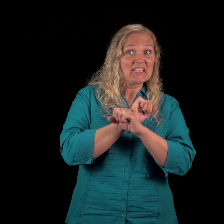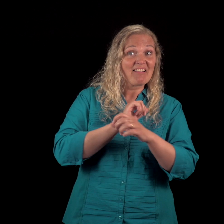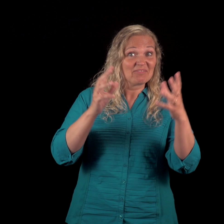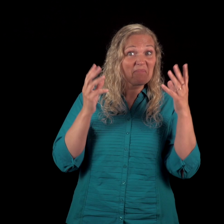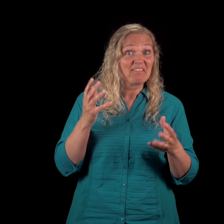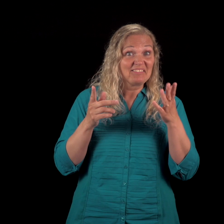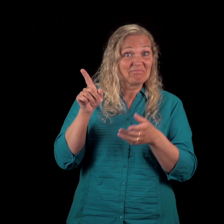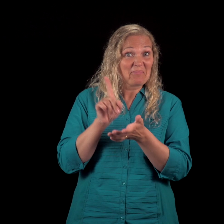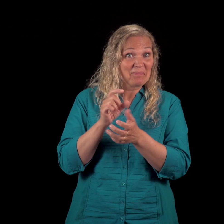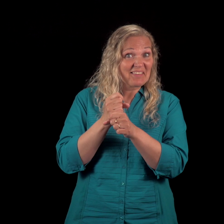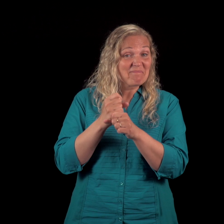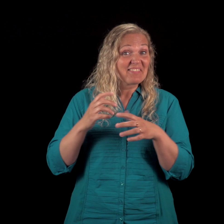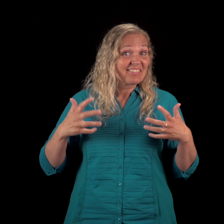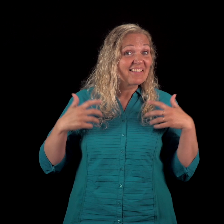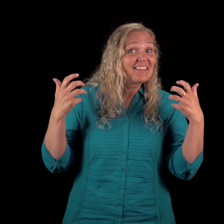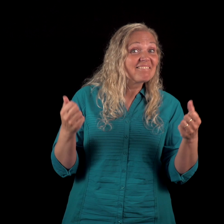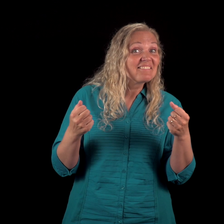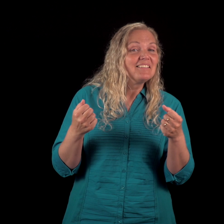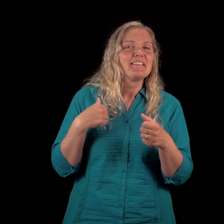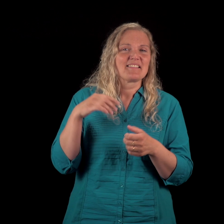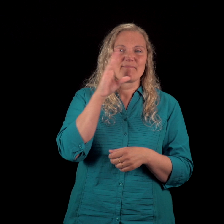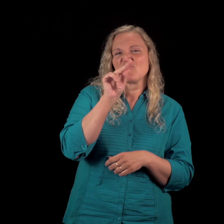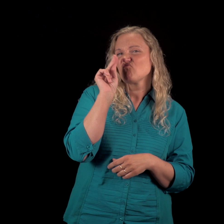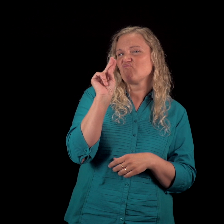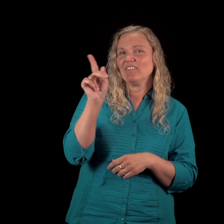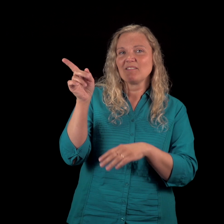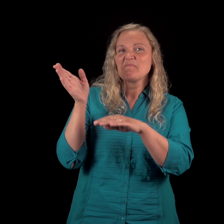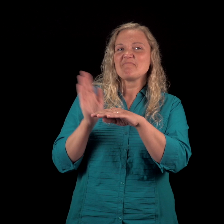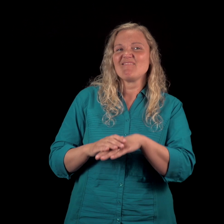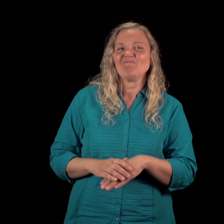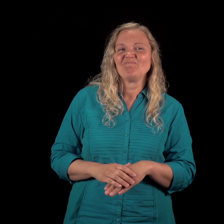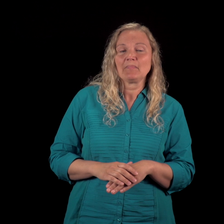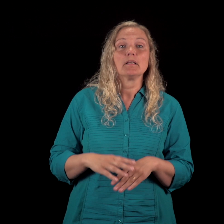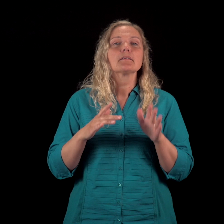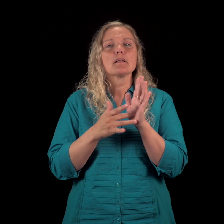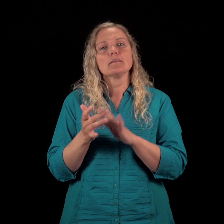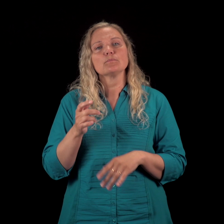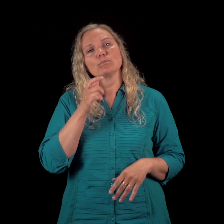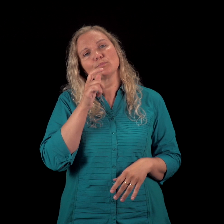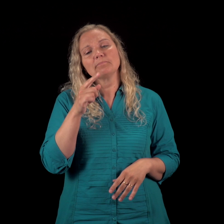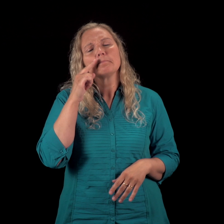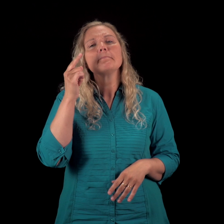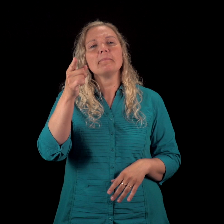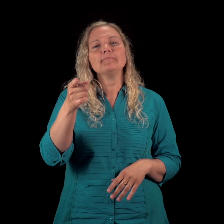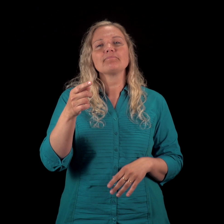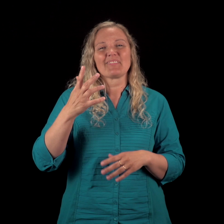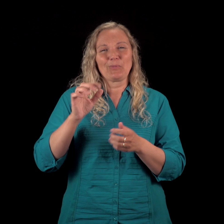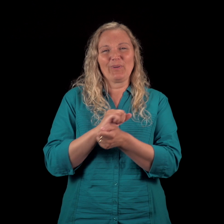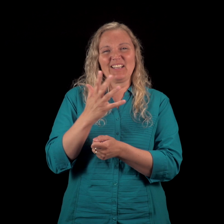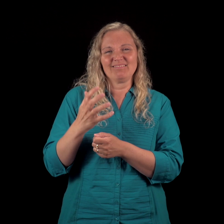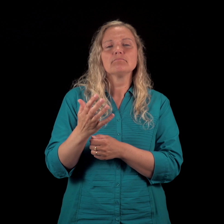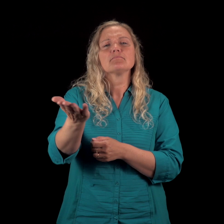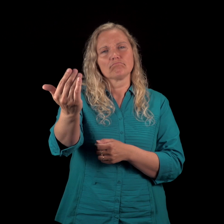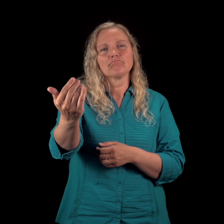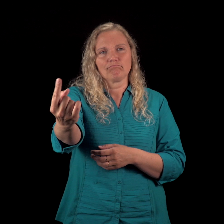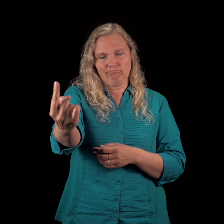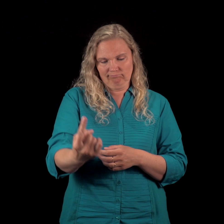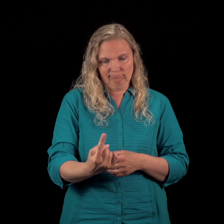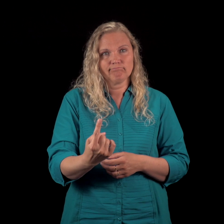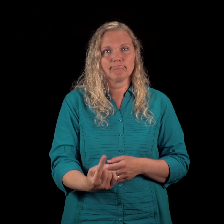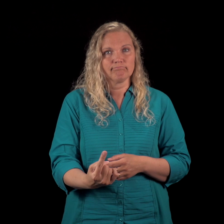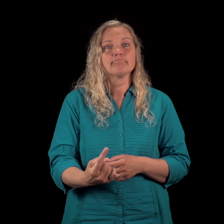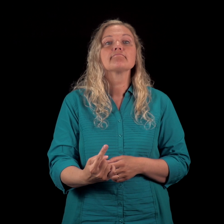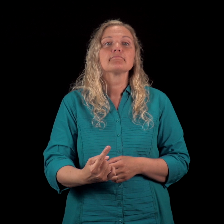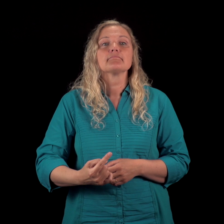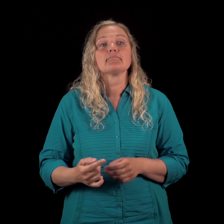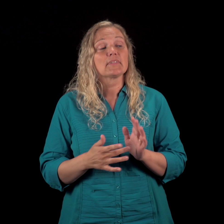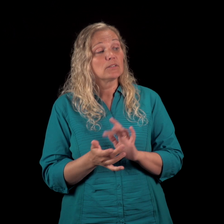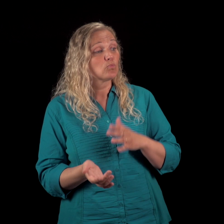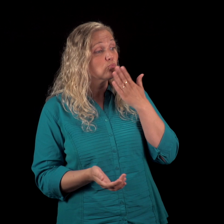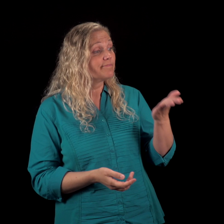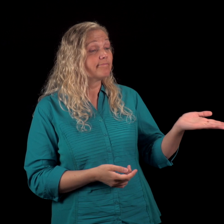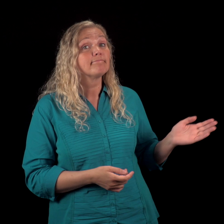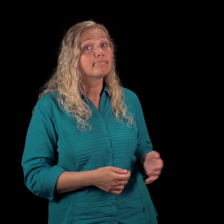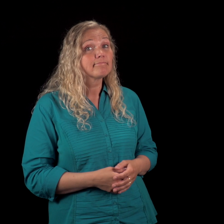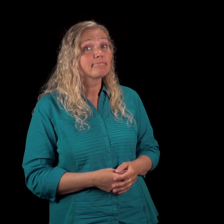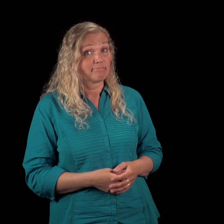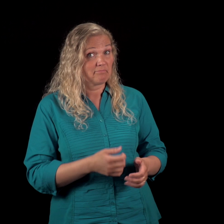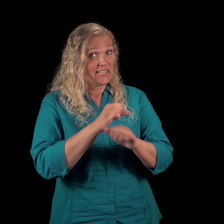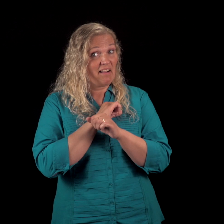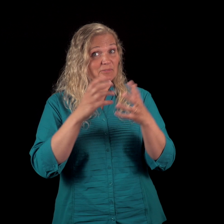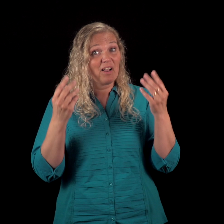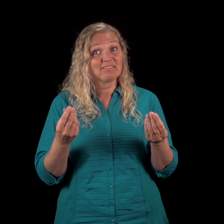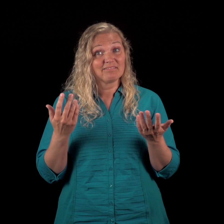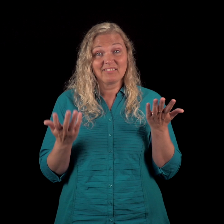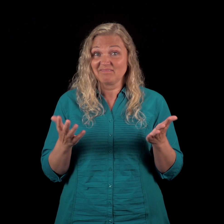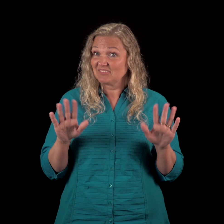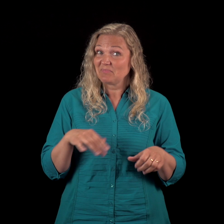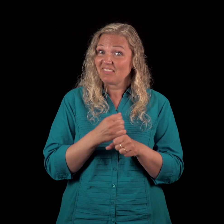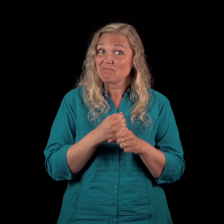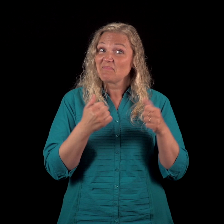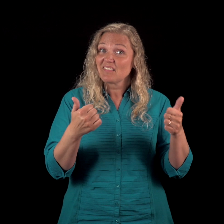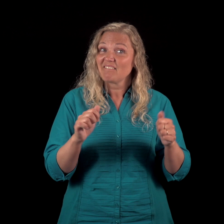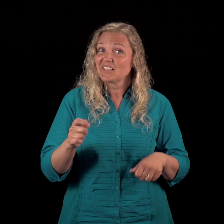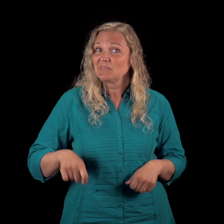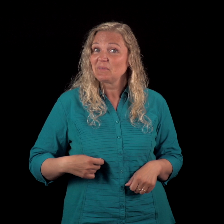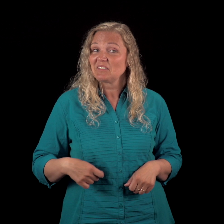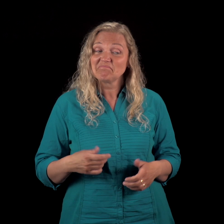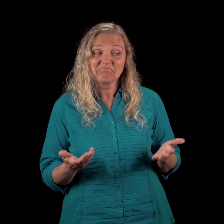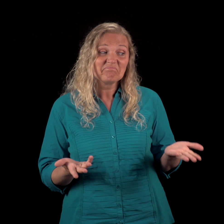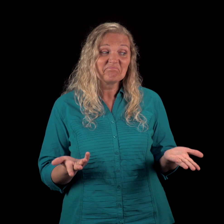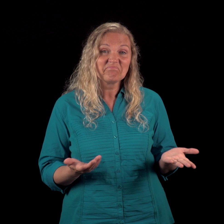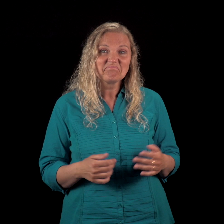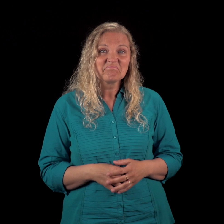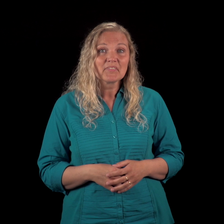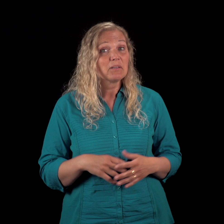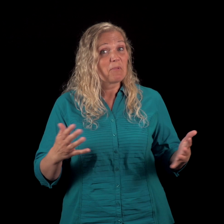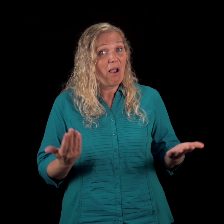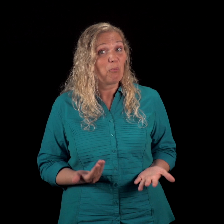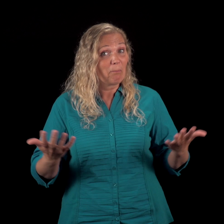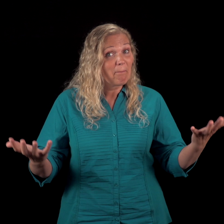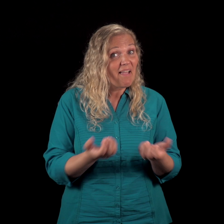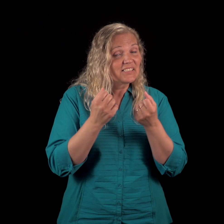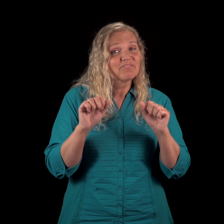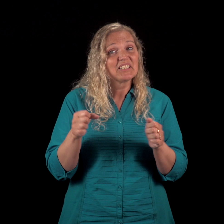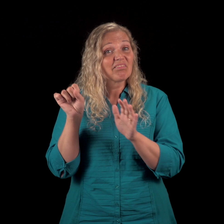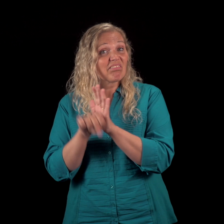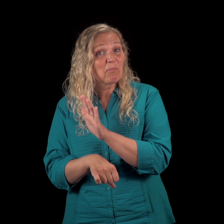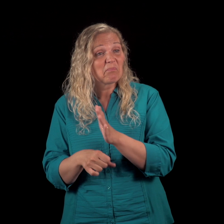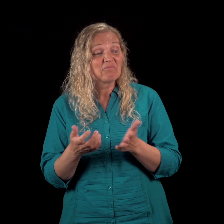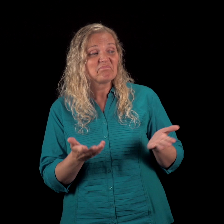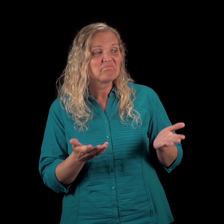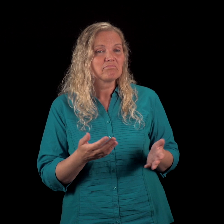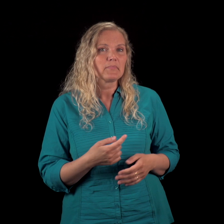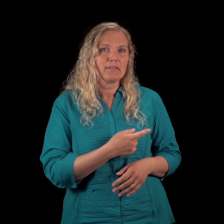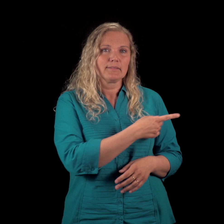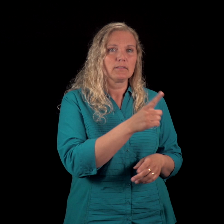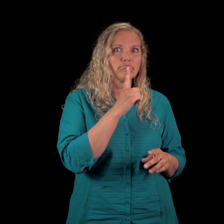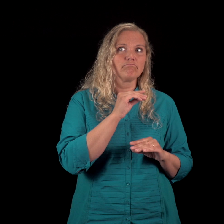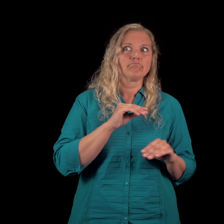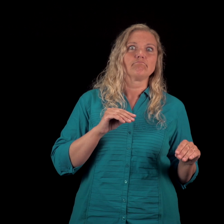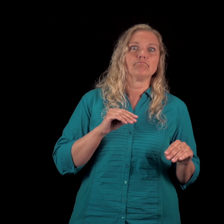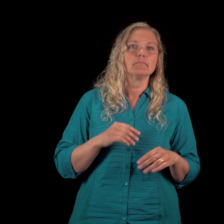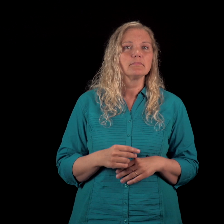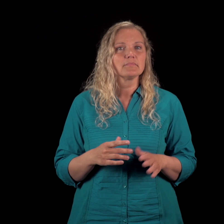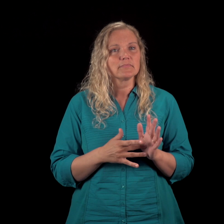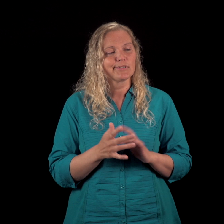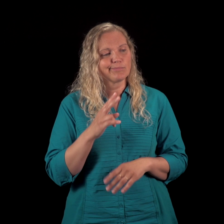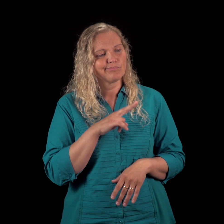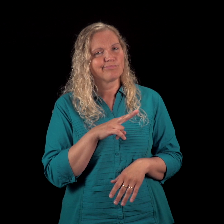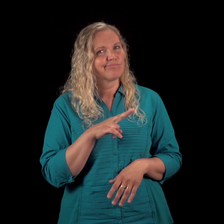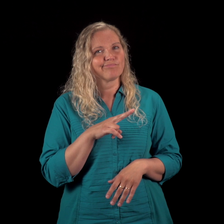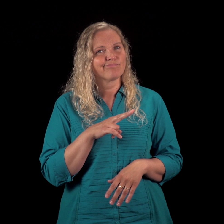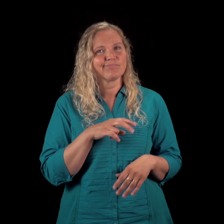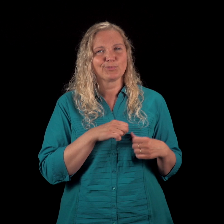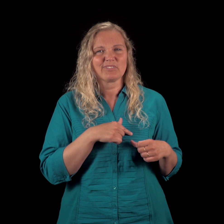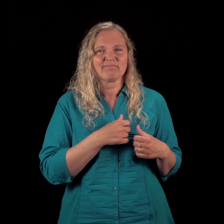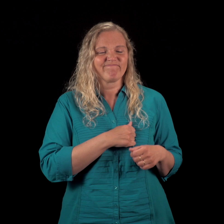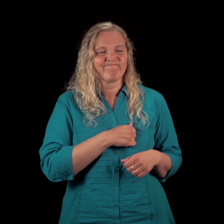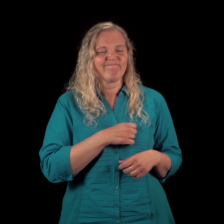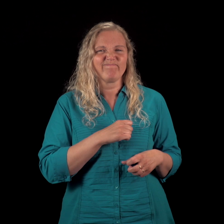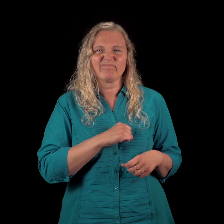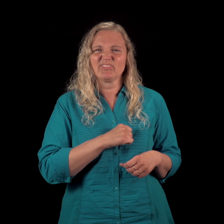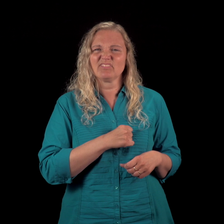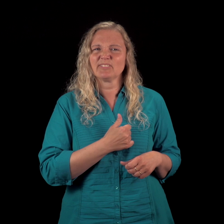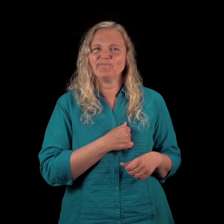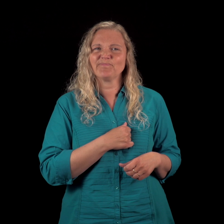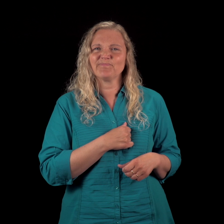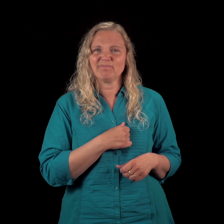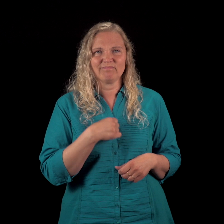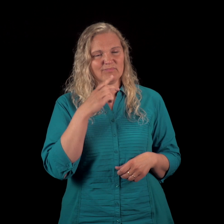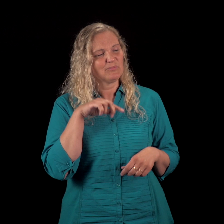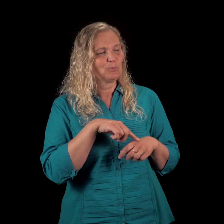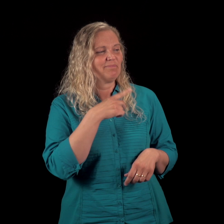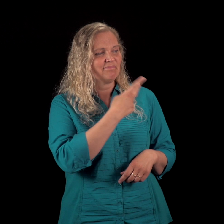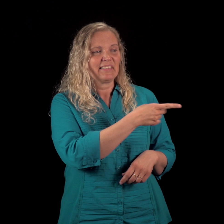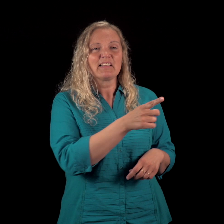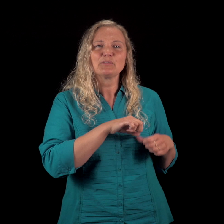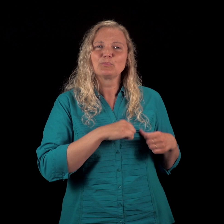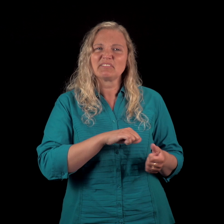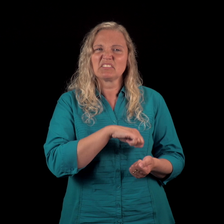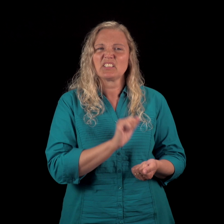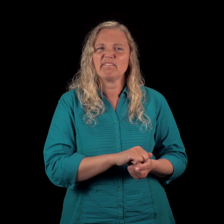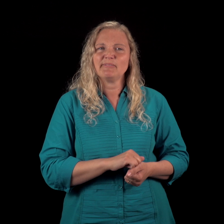Then Jesus said to the man with the withered hand, “Stand up among us.” And He asked them, “Which is lawful on the Sabbath: to do good or to do evil, to save life or to destroy it?” But they were silent.